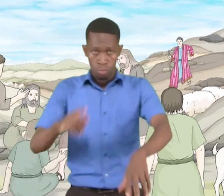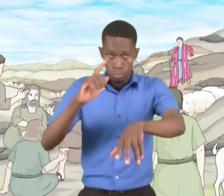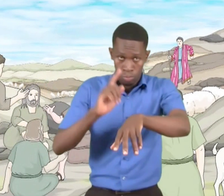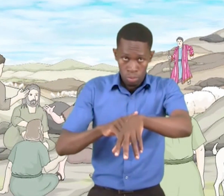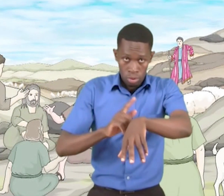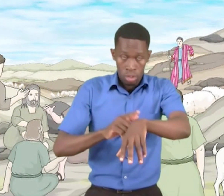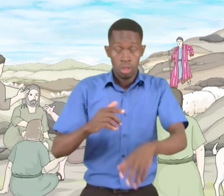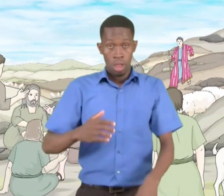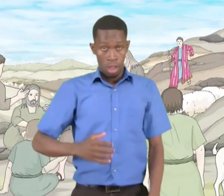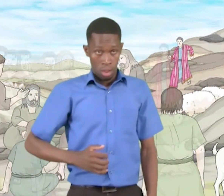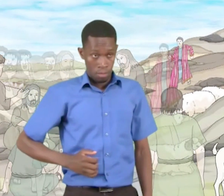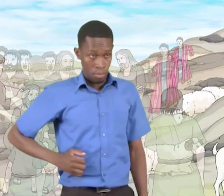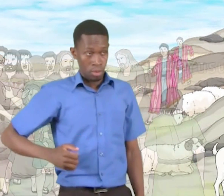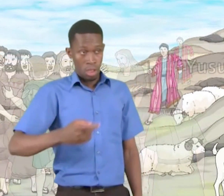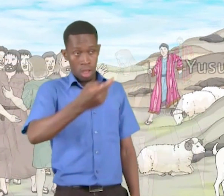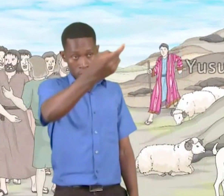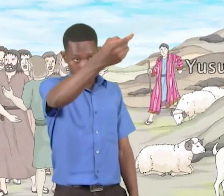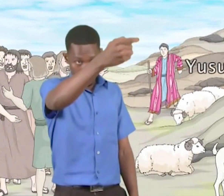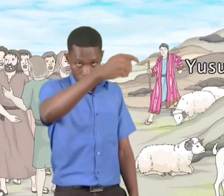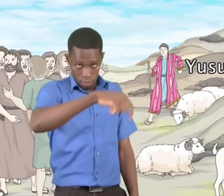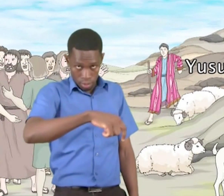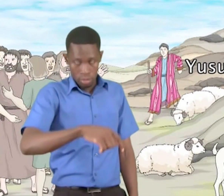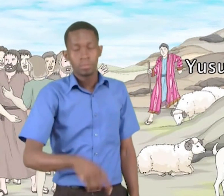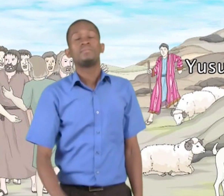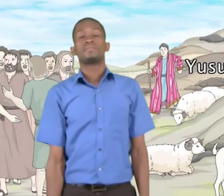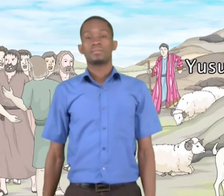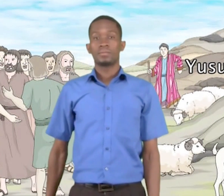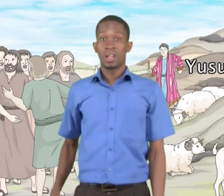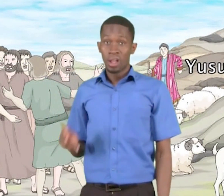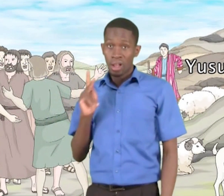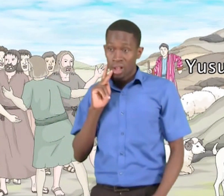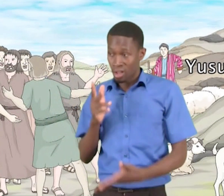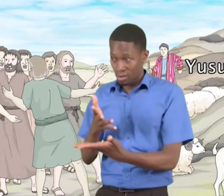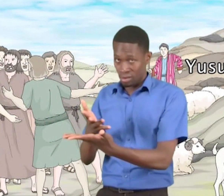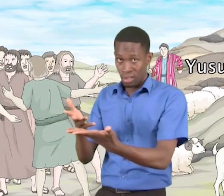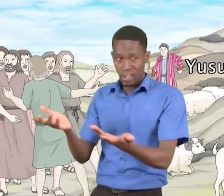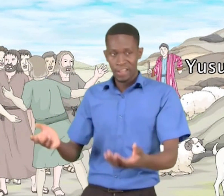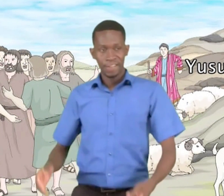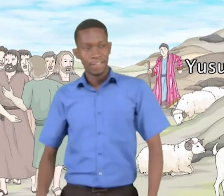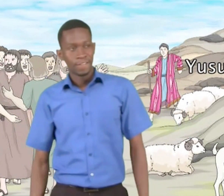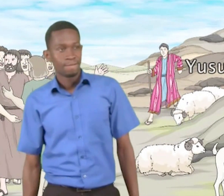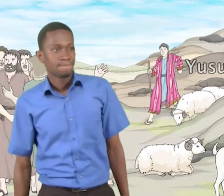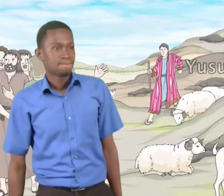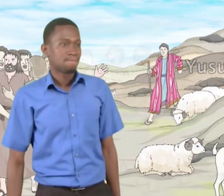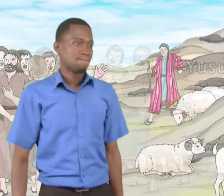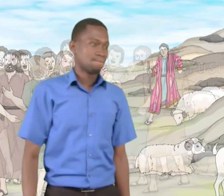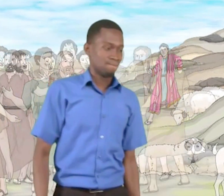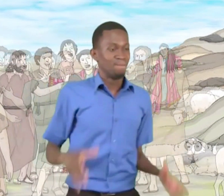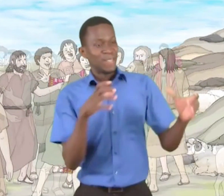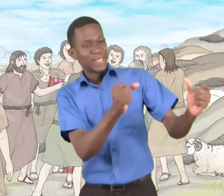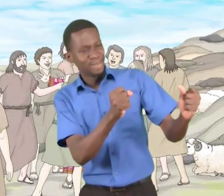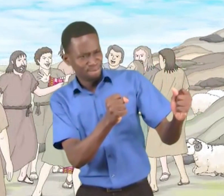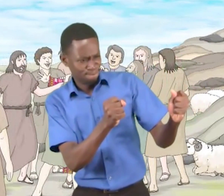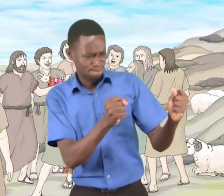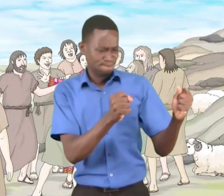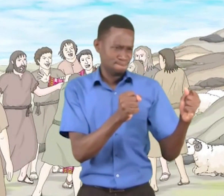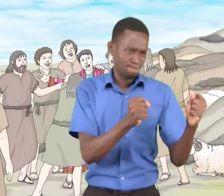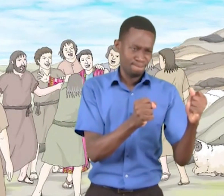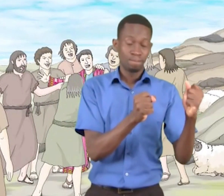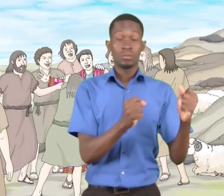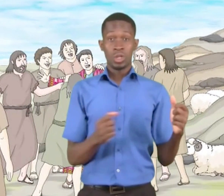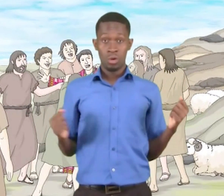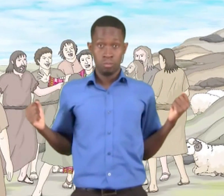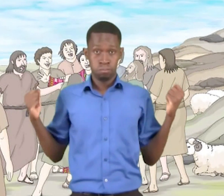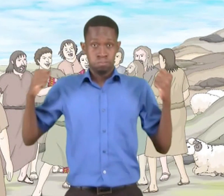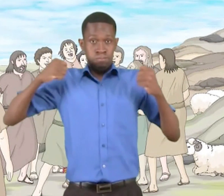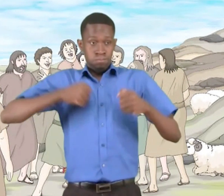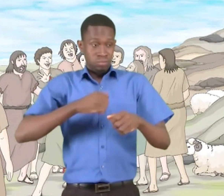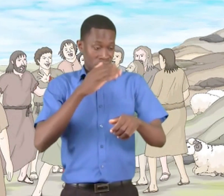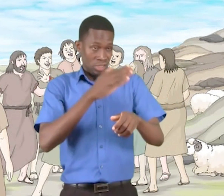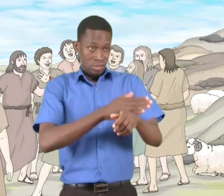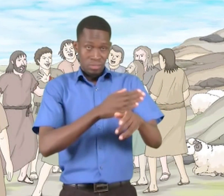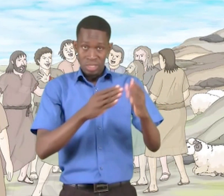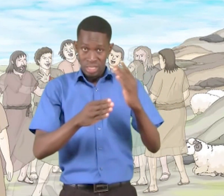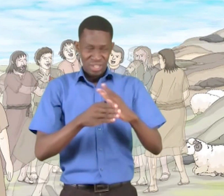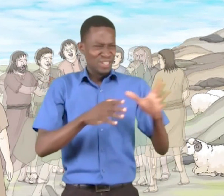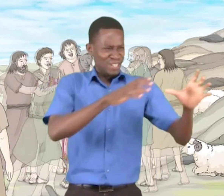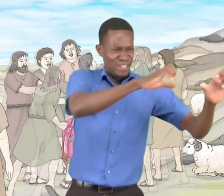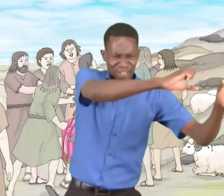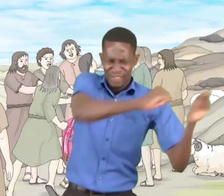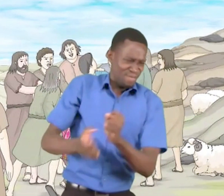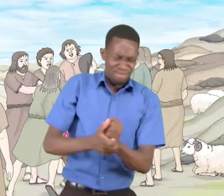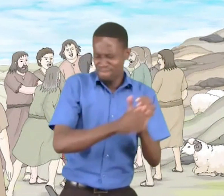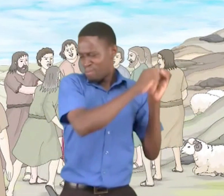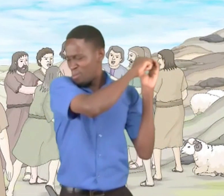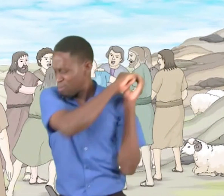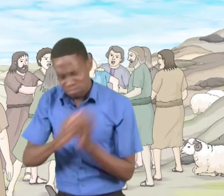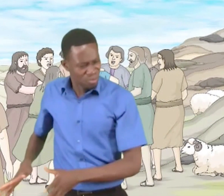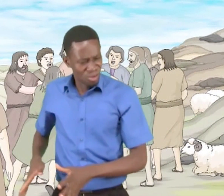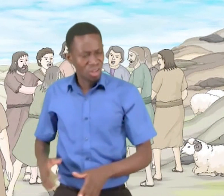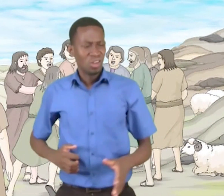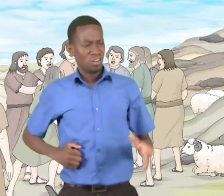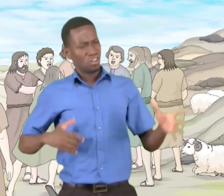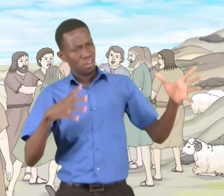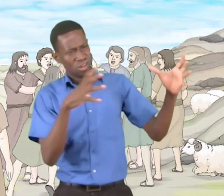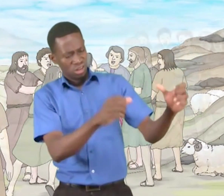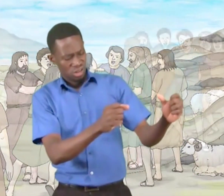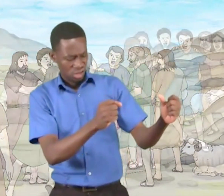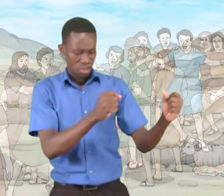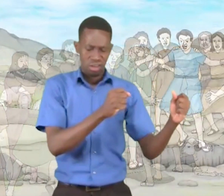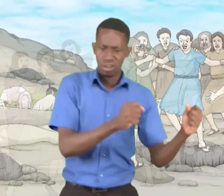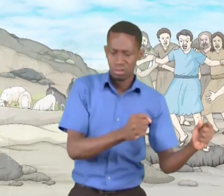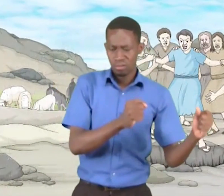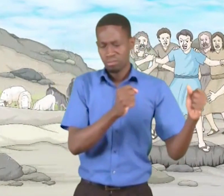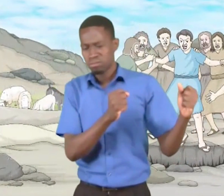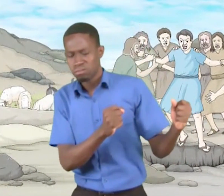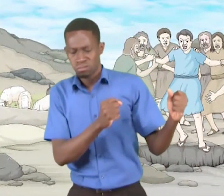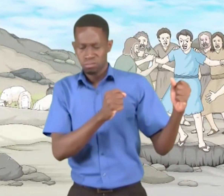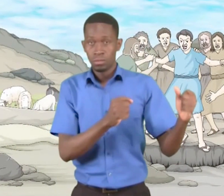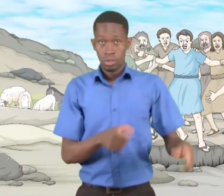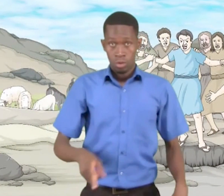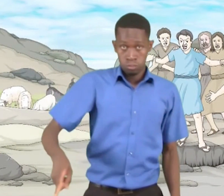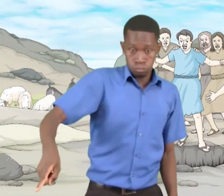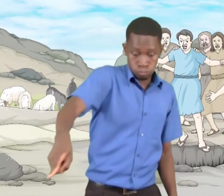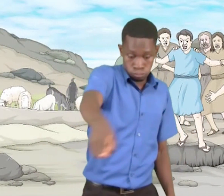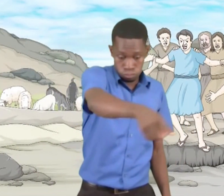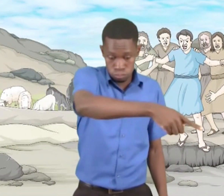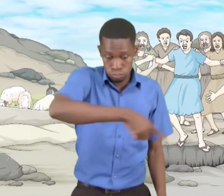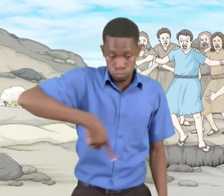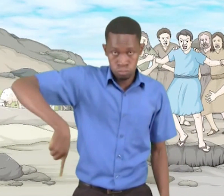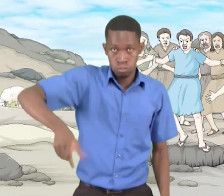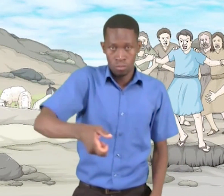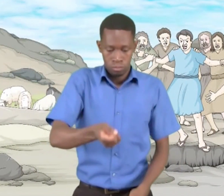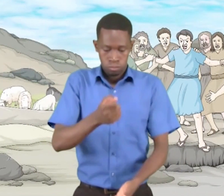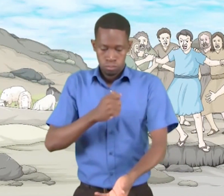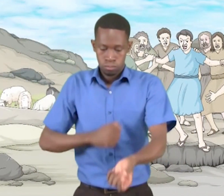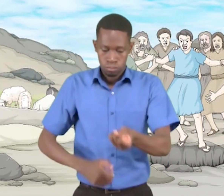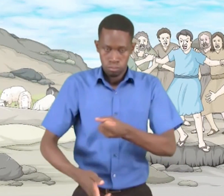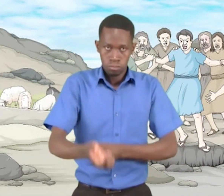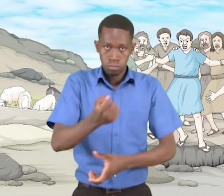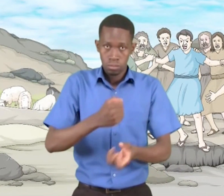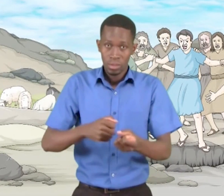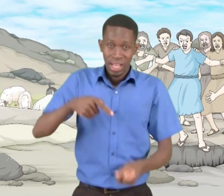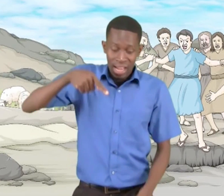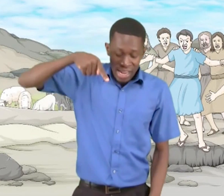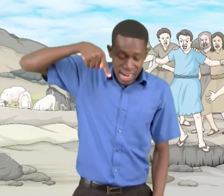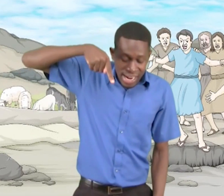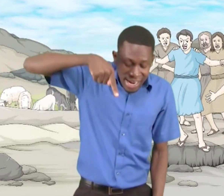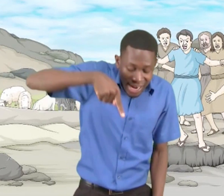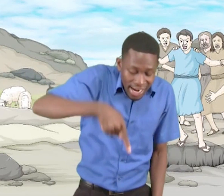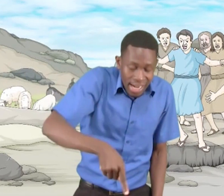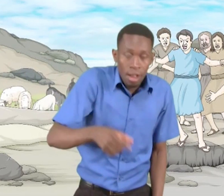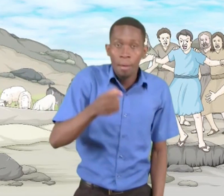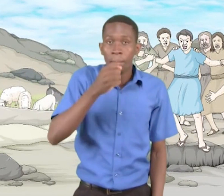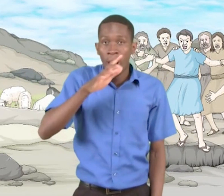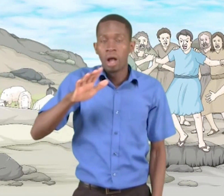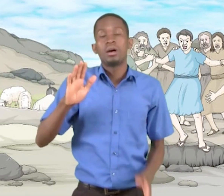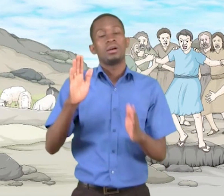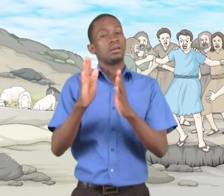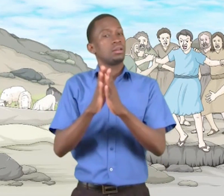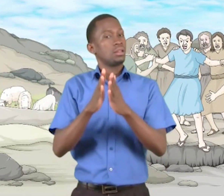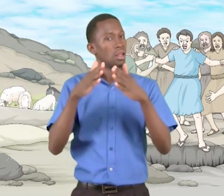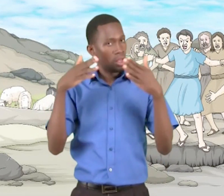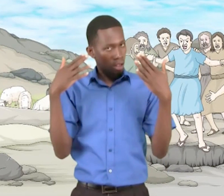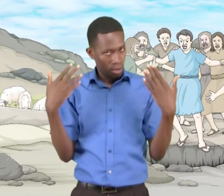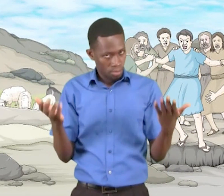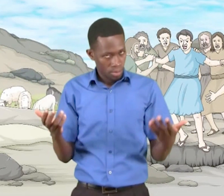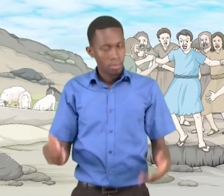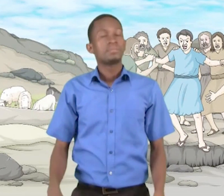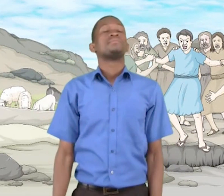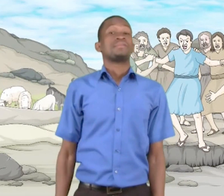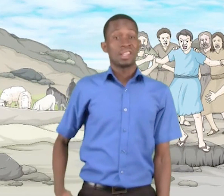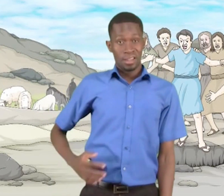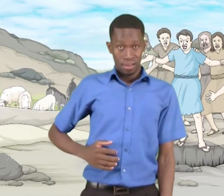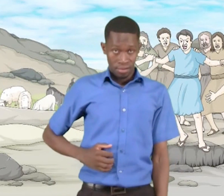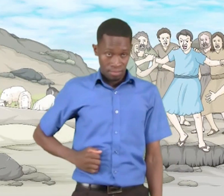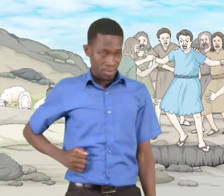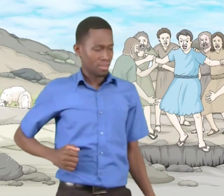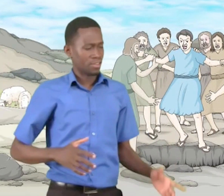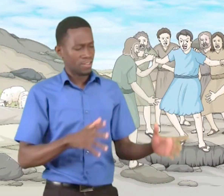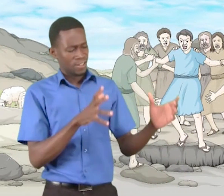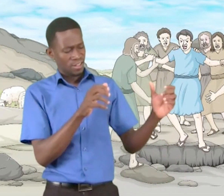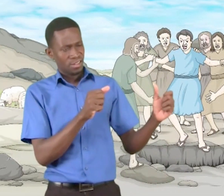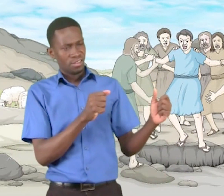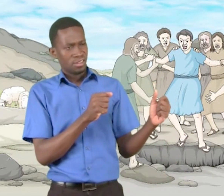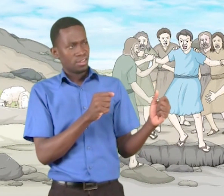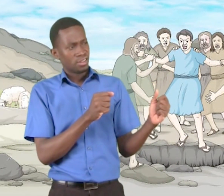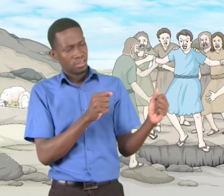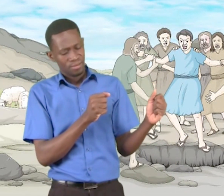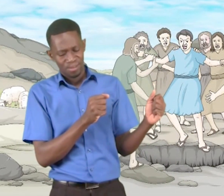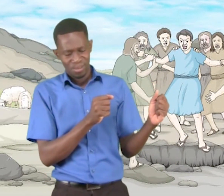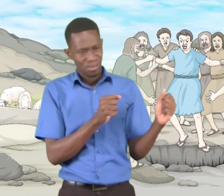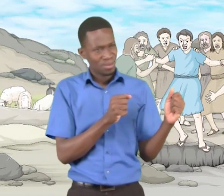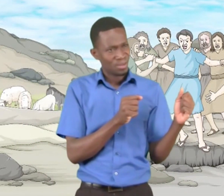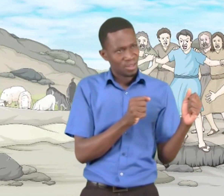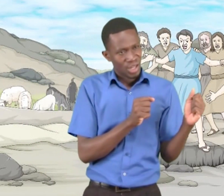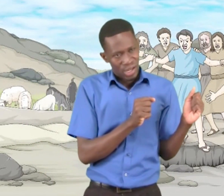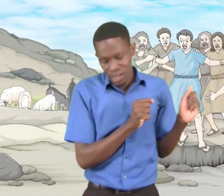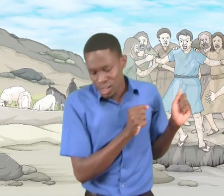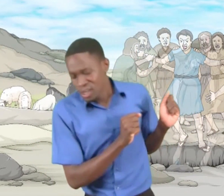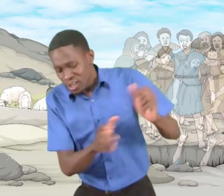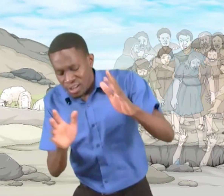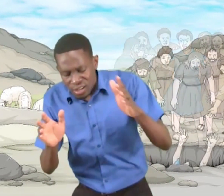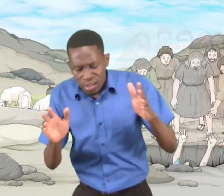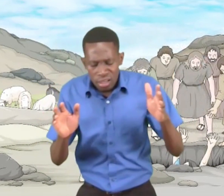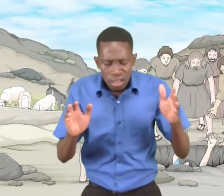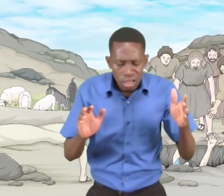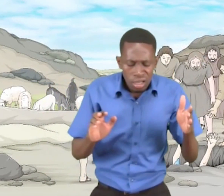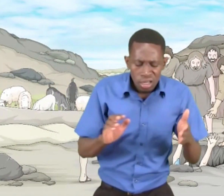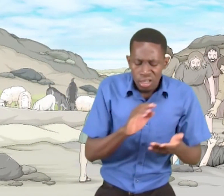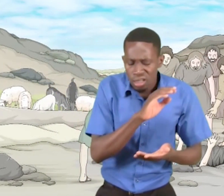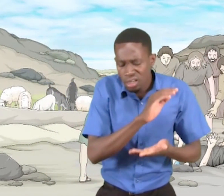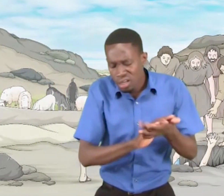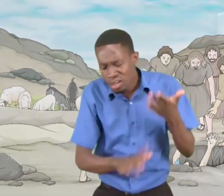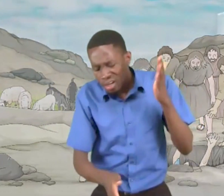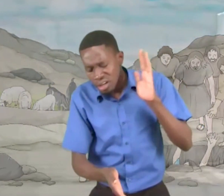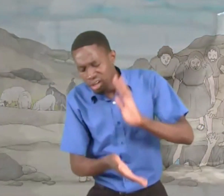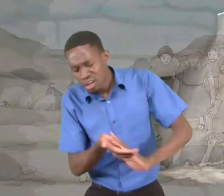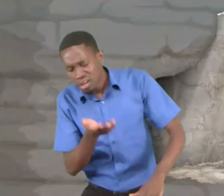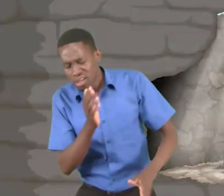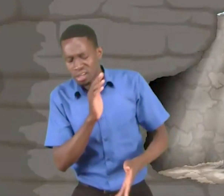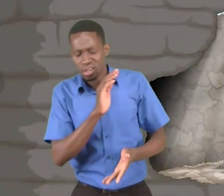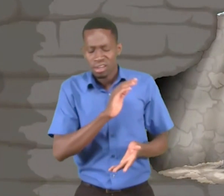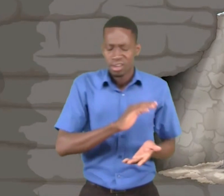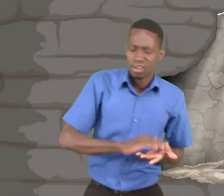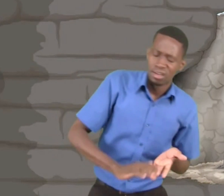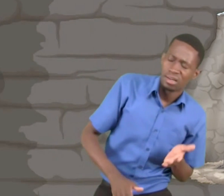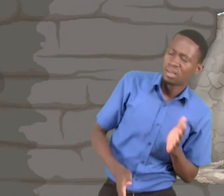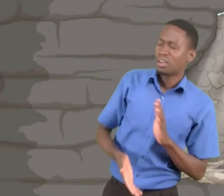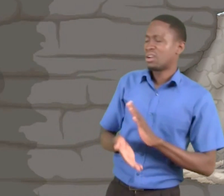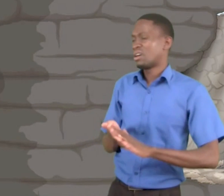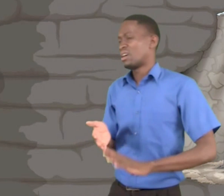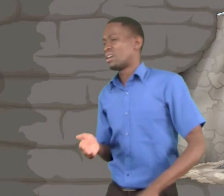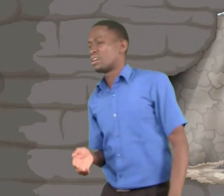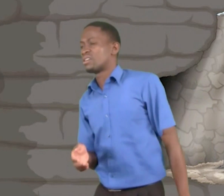So when Joseph came to his brothers, they stripped him of his robe—the robe of many colors he was wearing— and they took him and threw him into the pit.